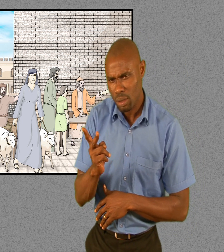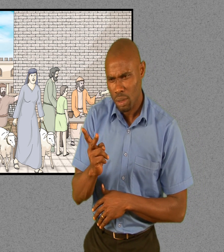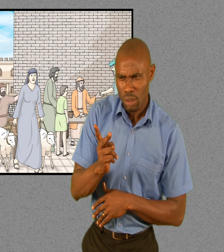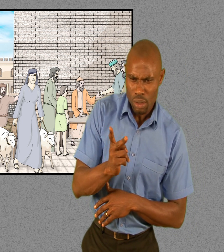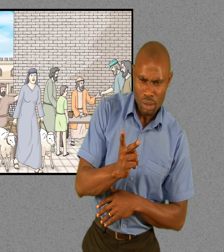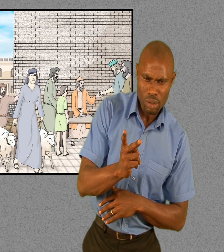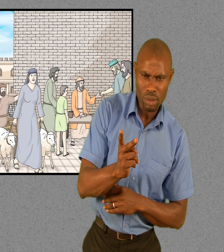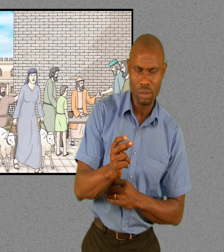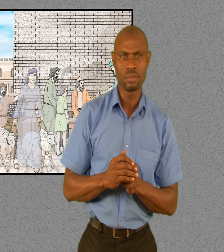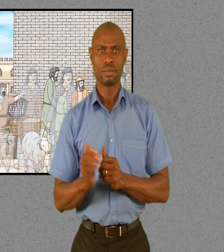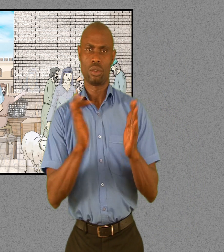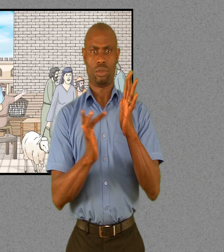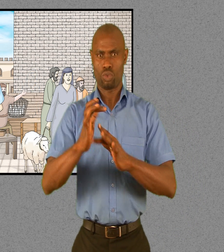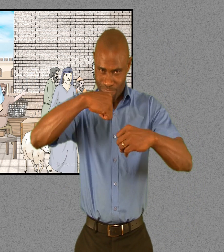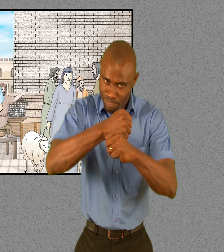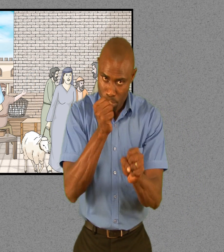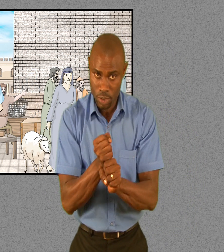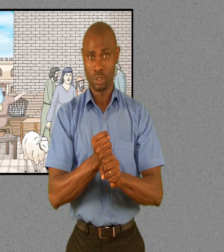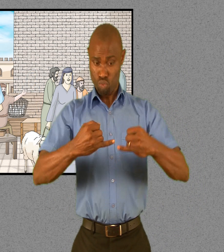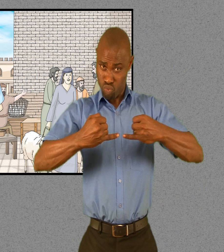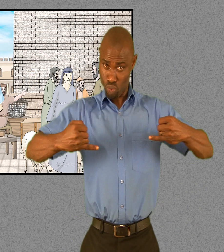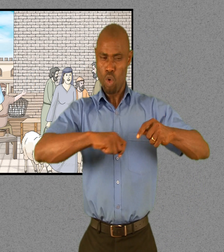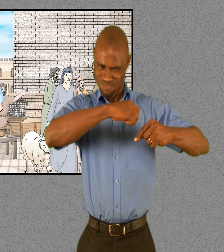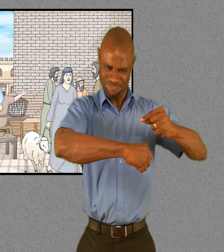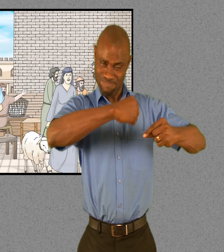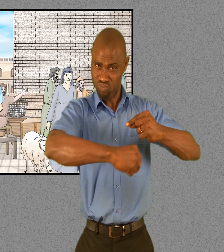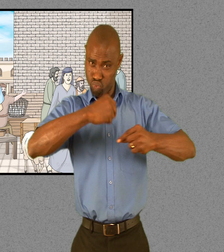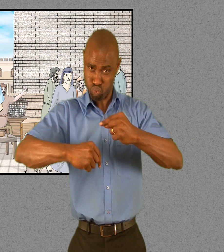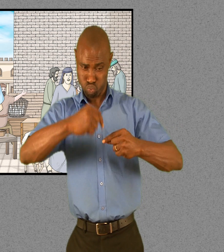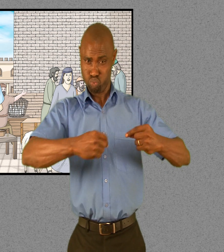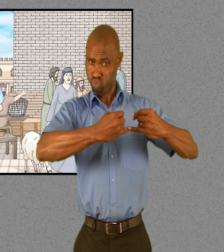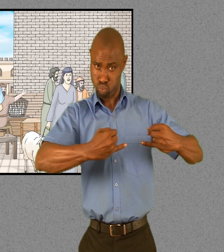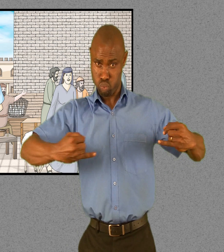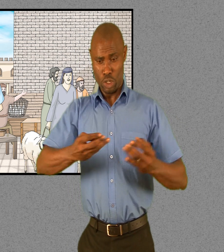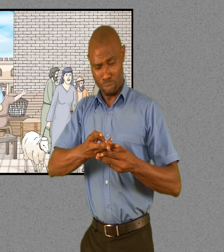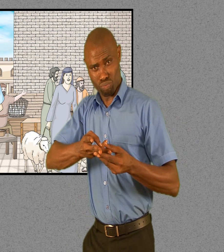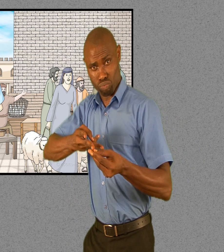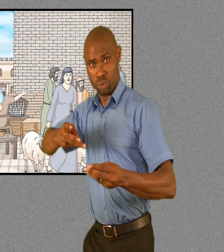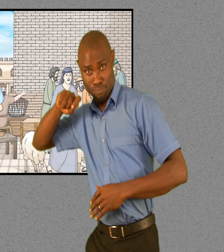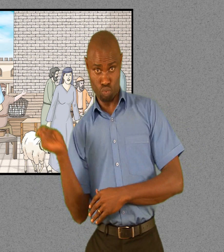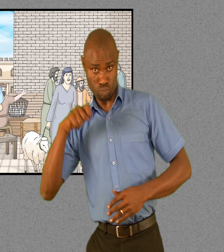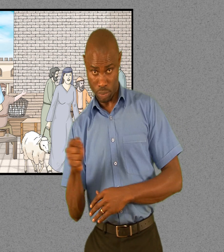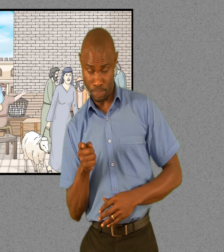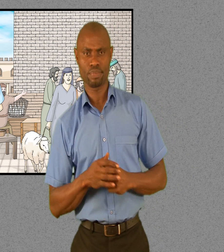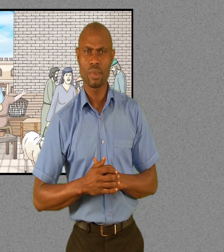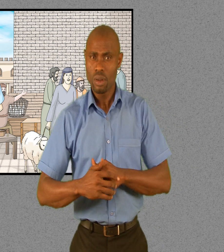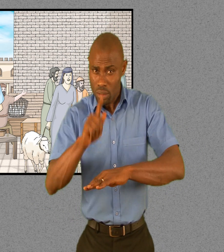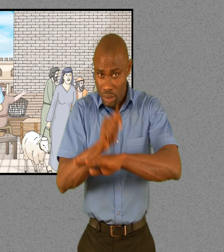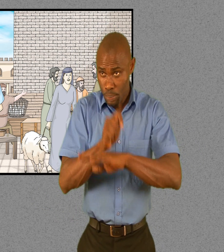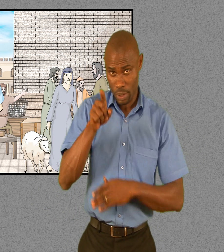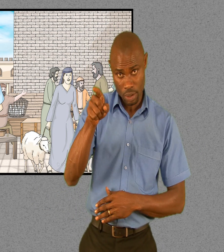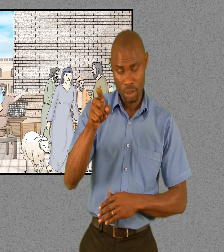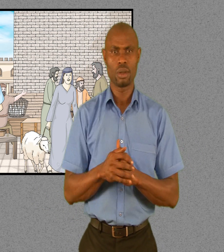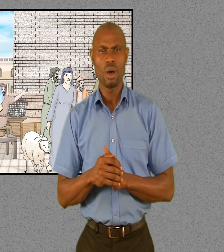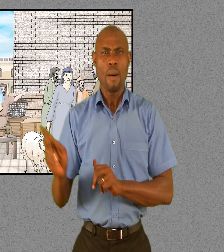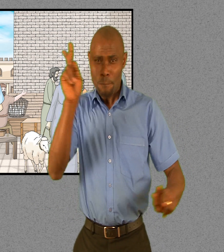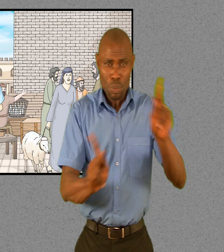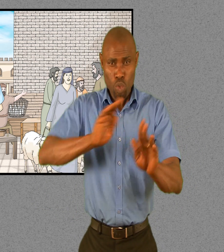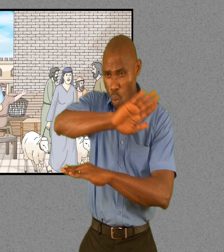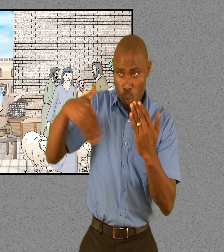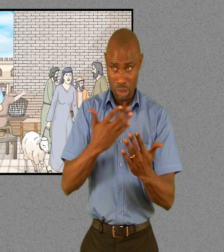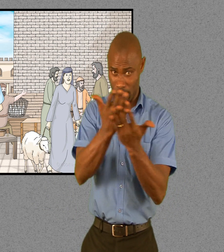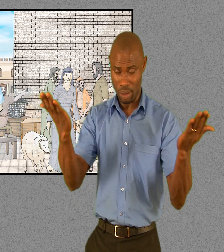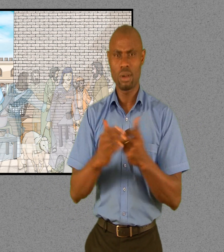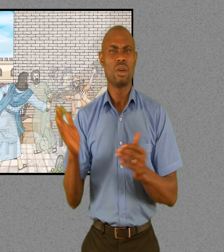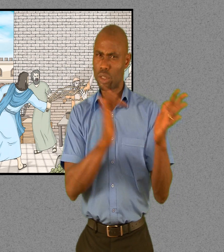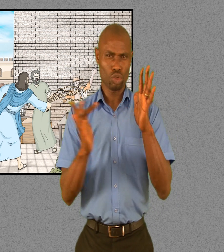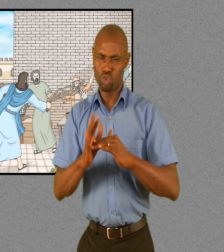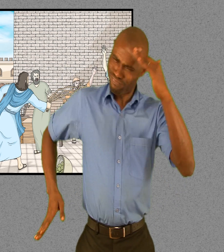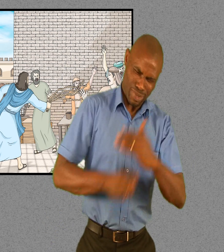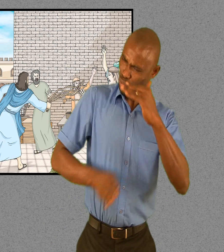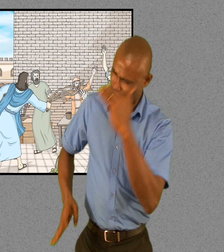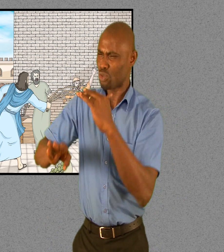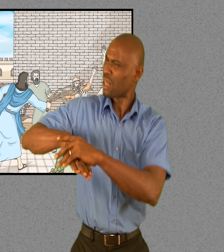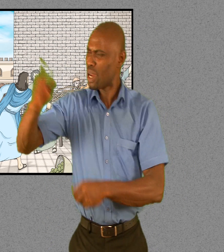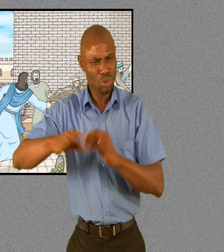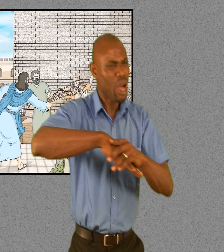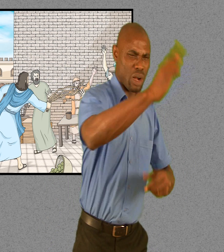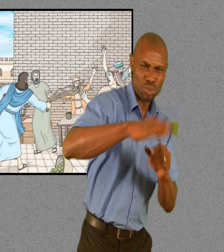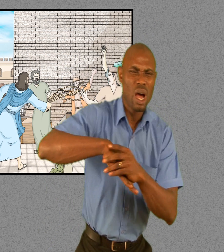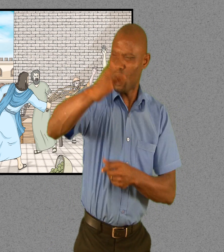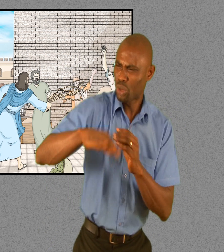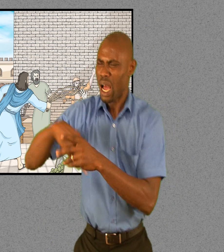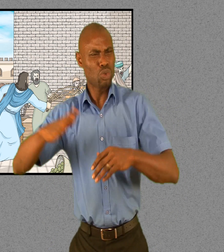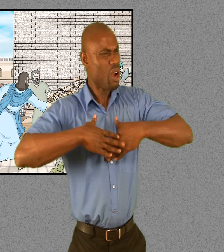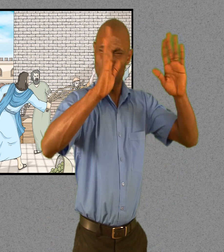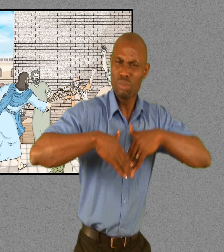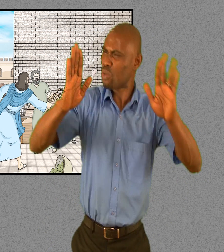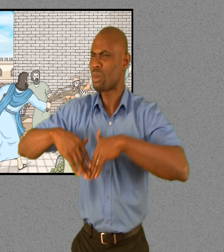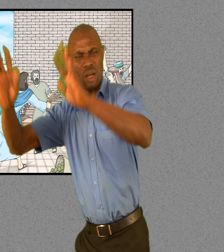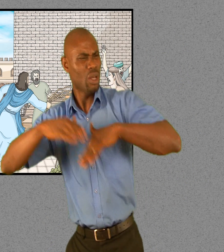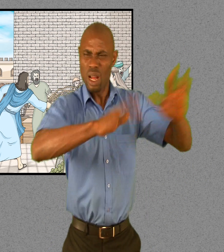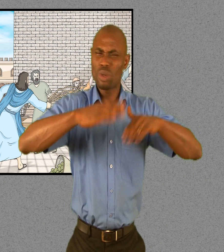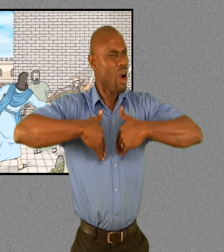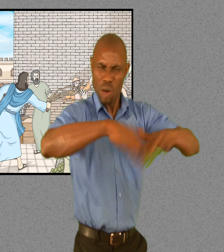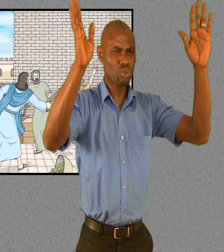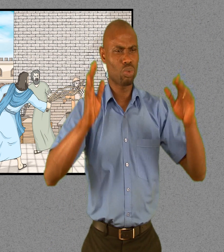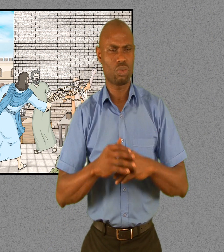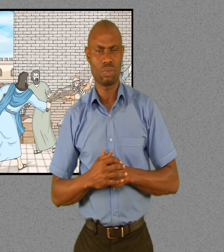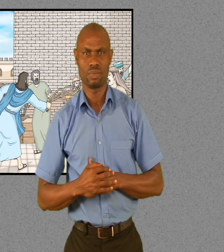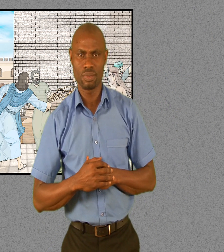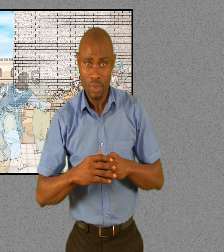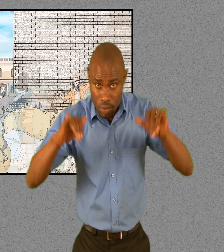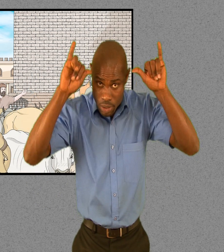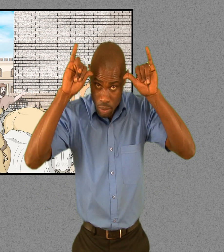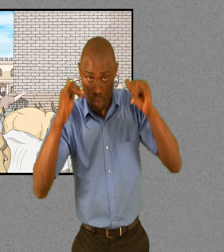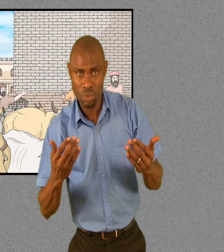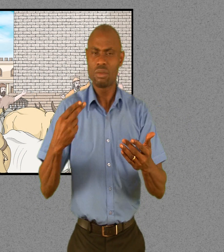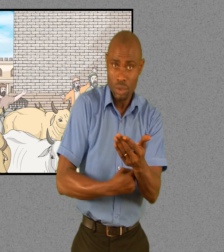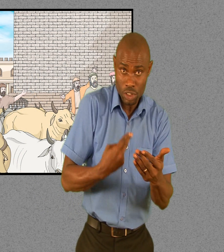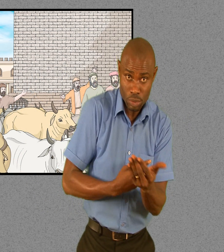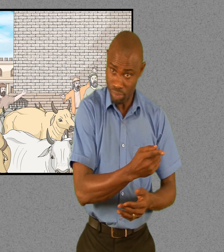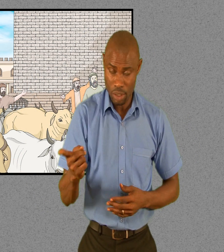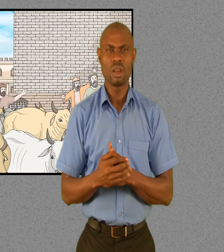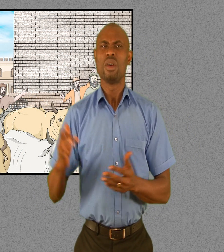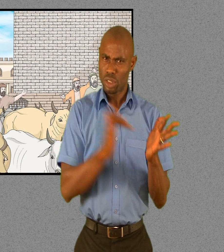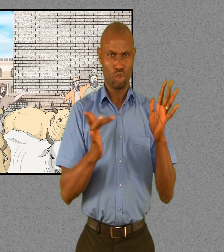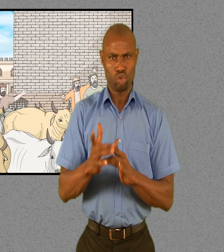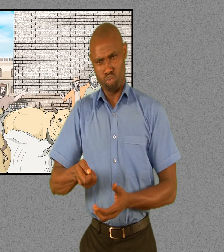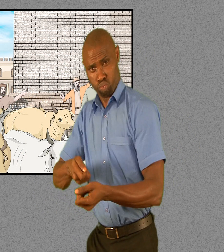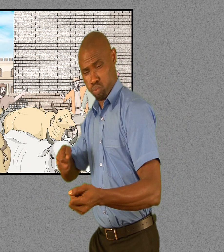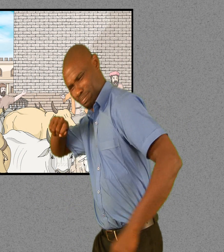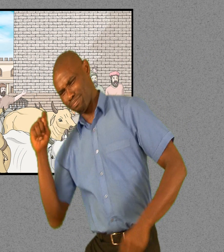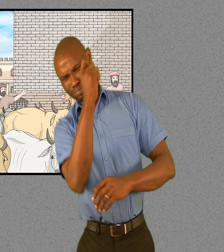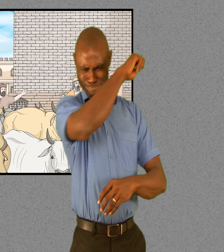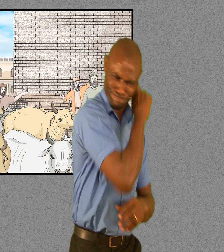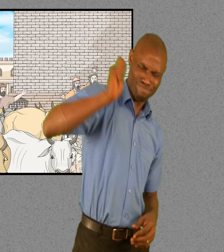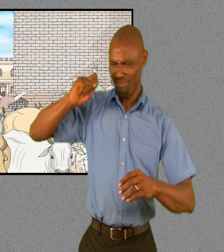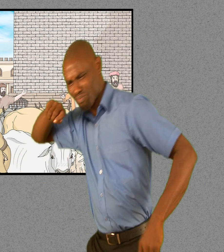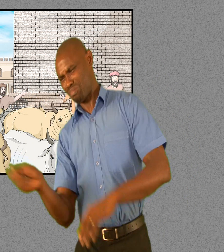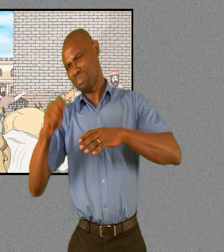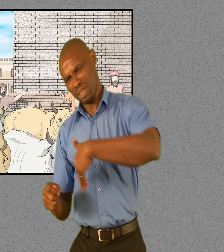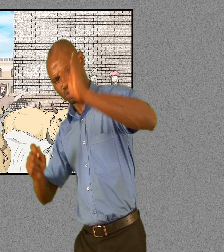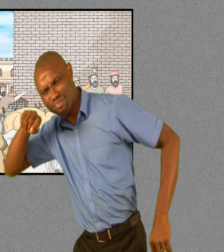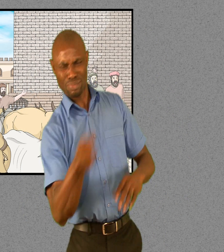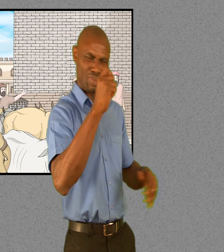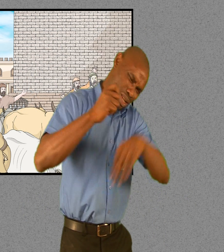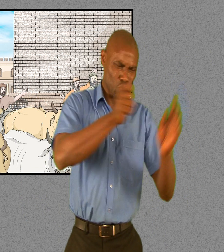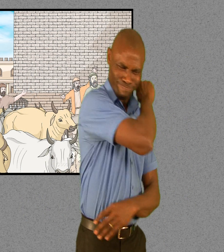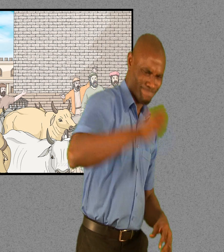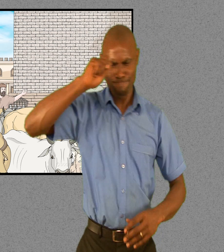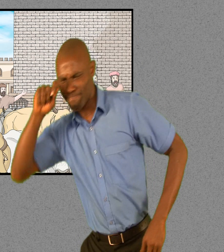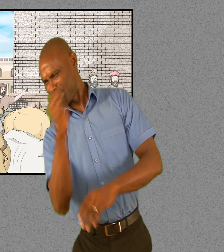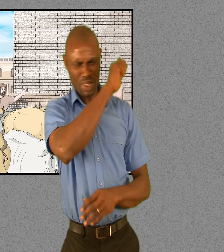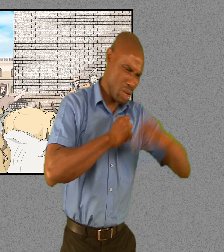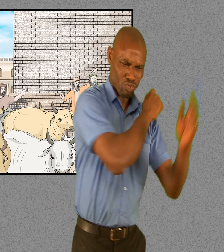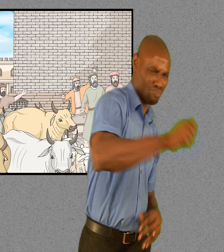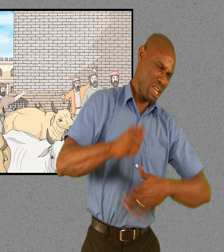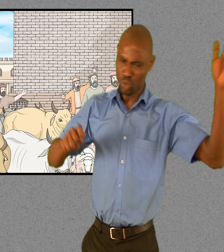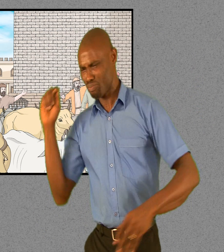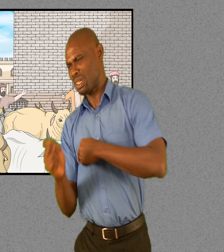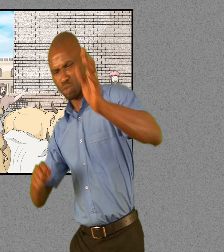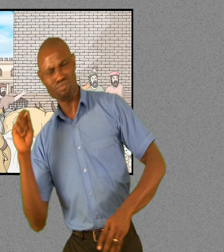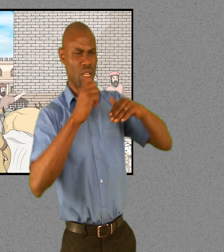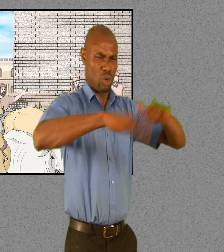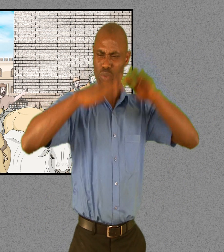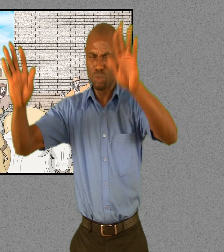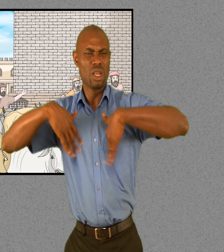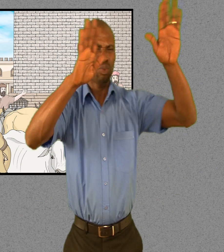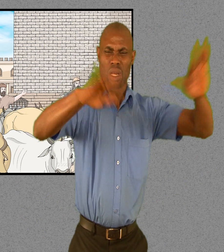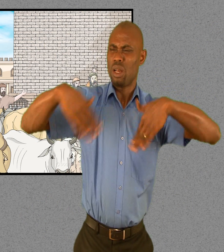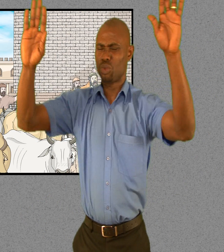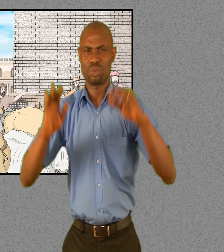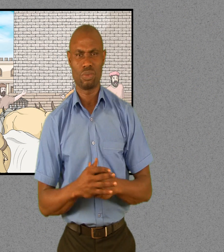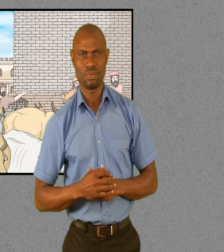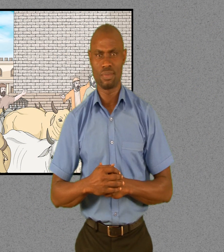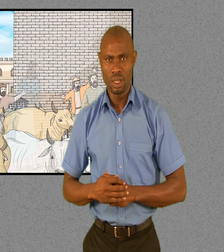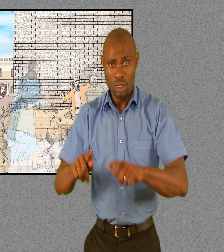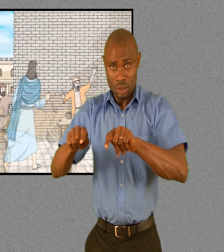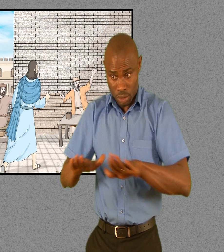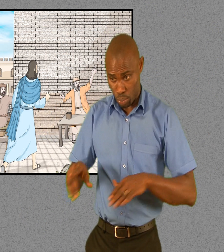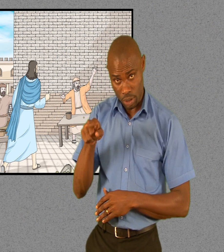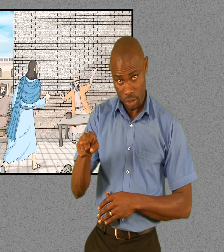So He made a whip out of cords and drove all from the temple courts, both sheep and cattle.